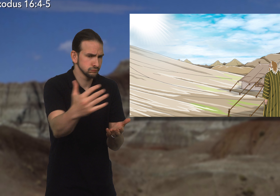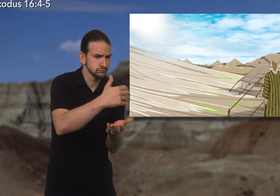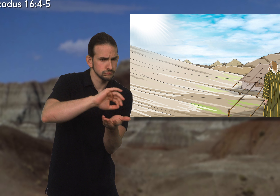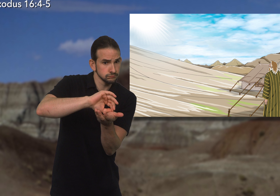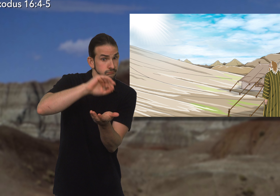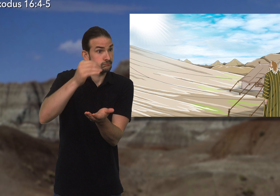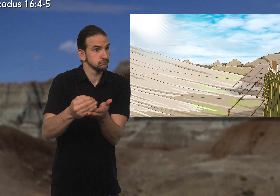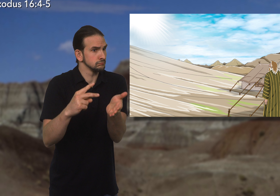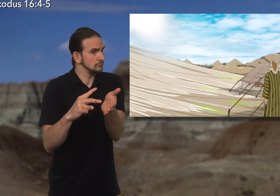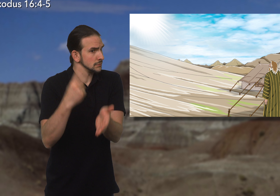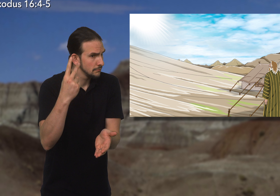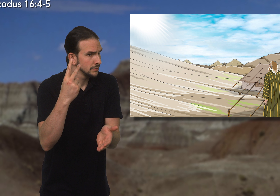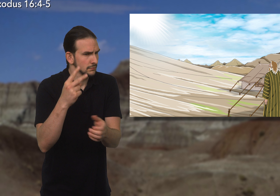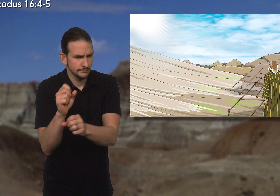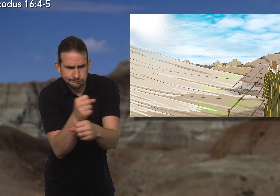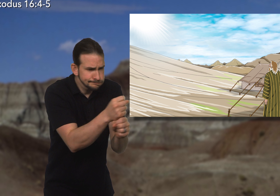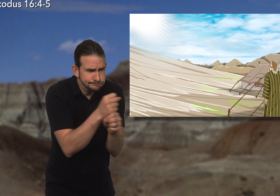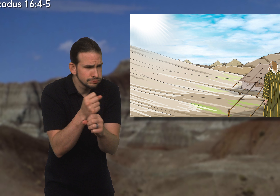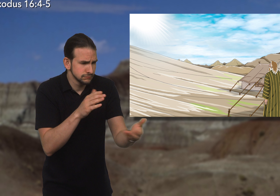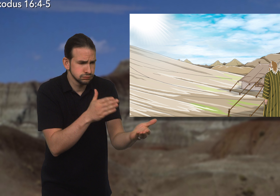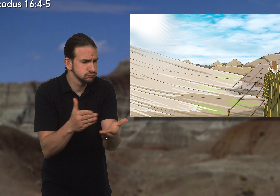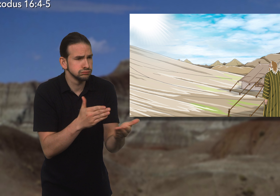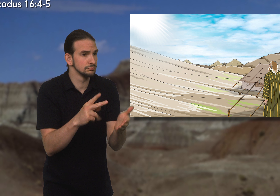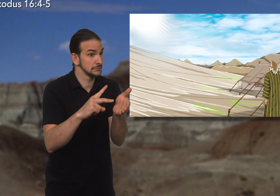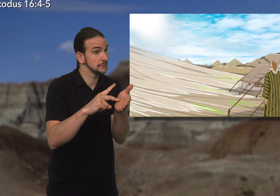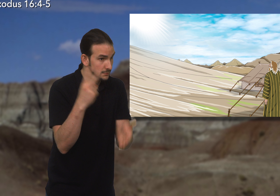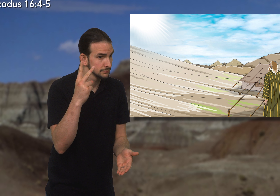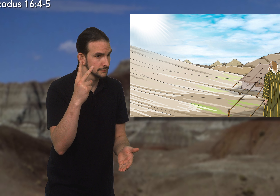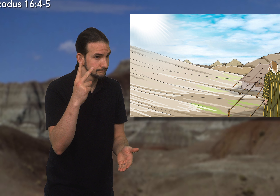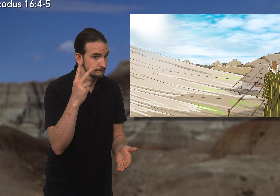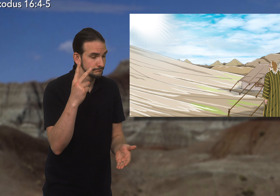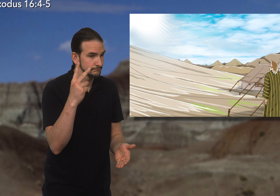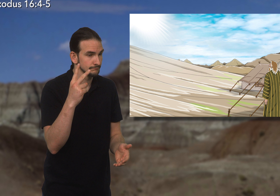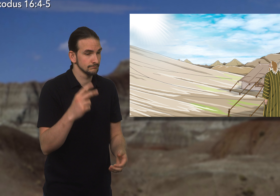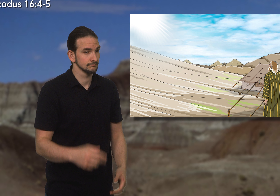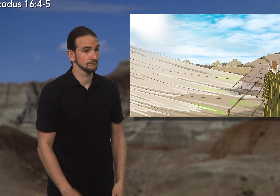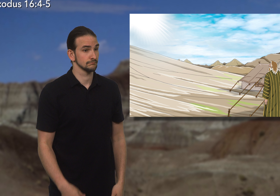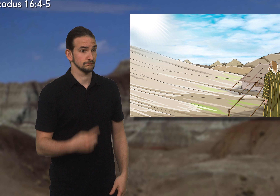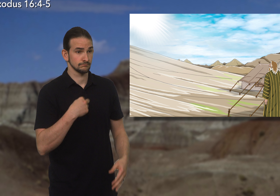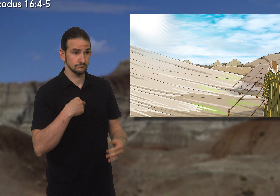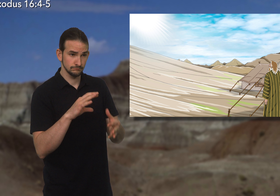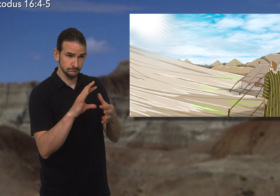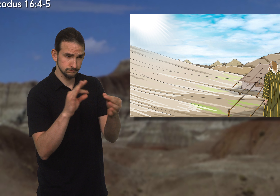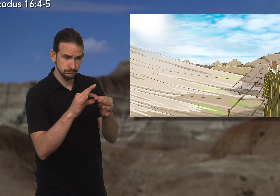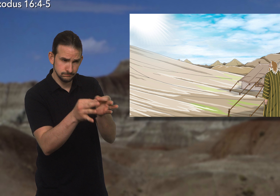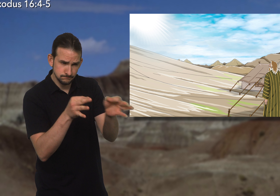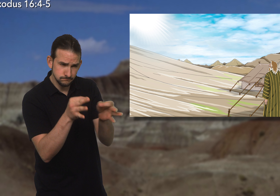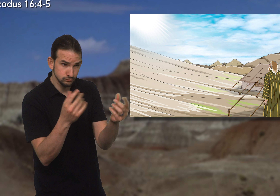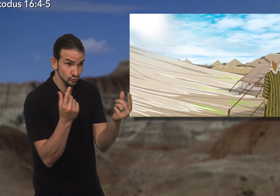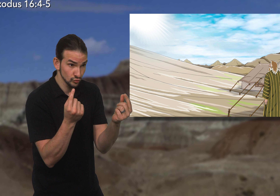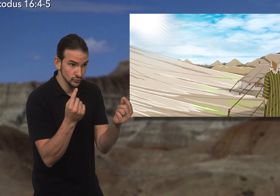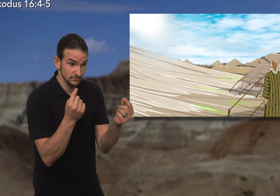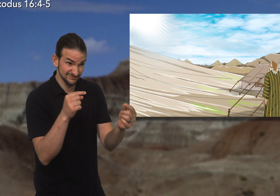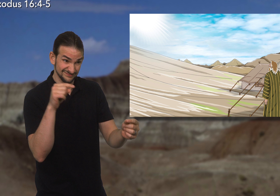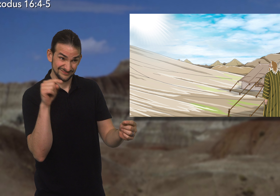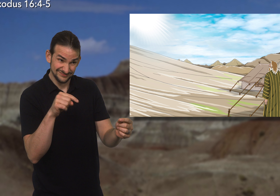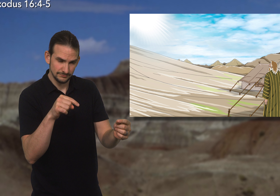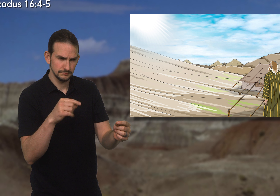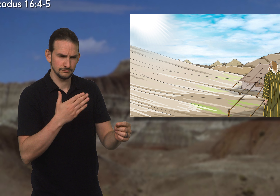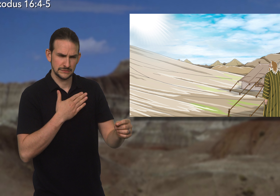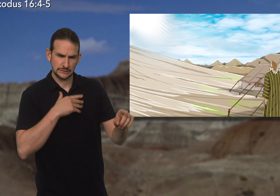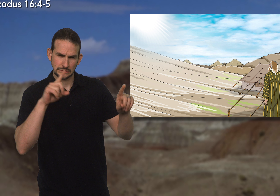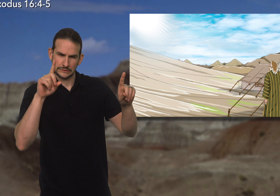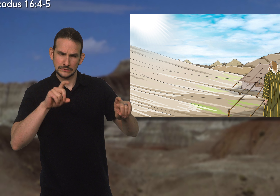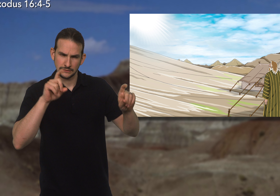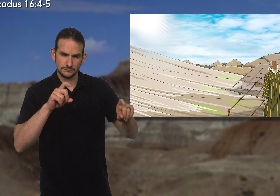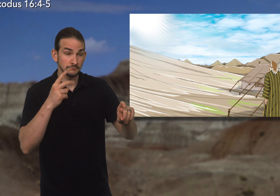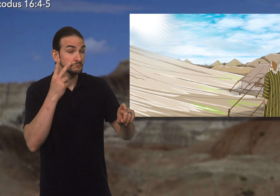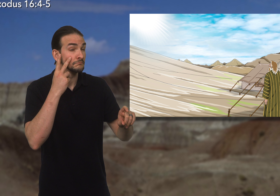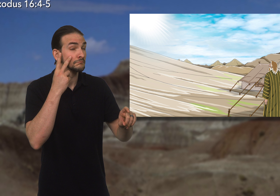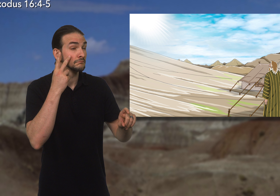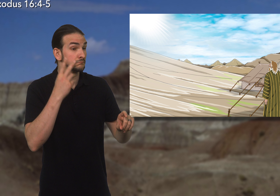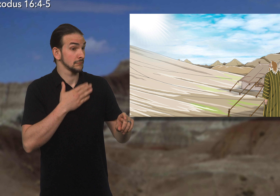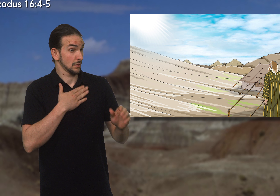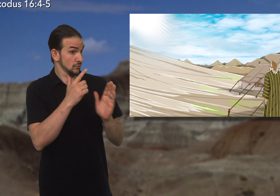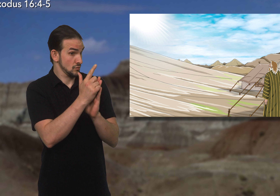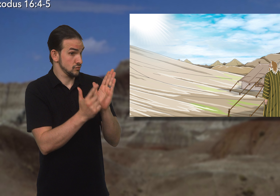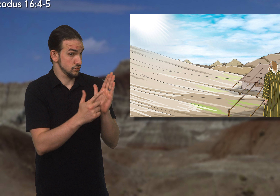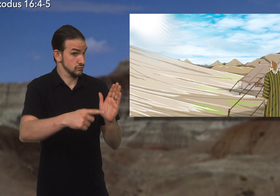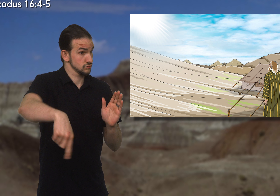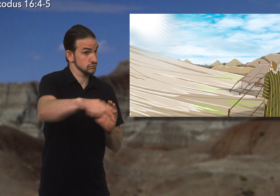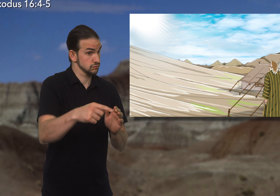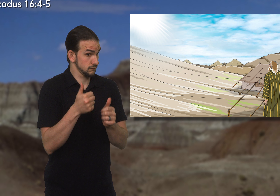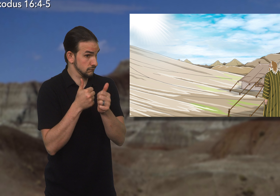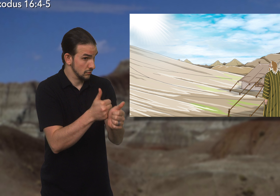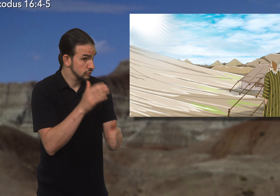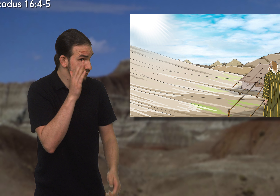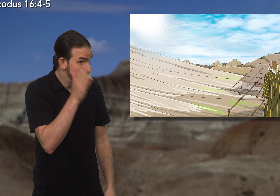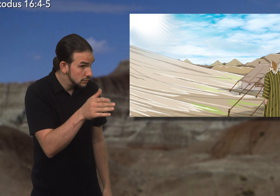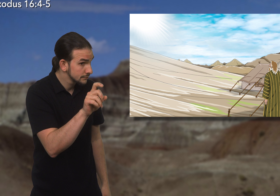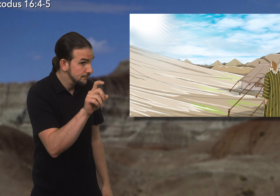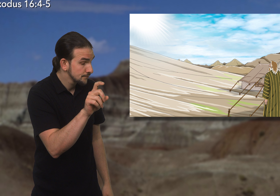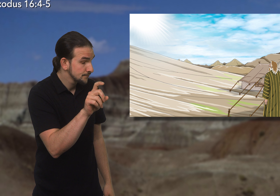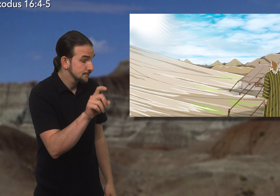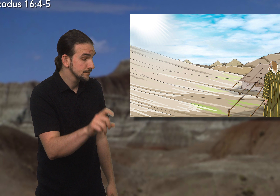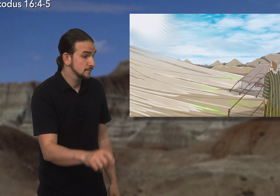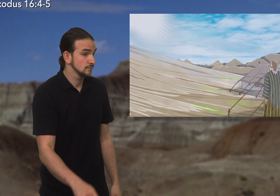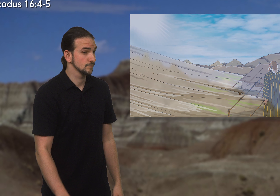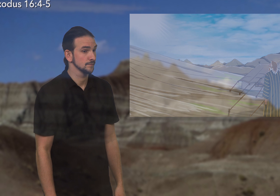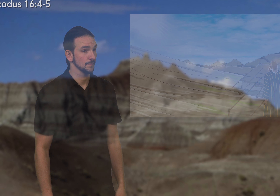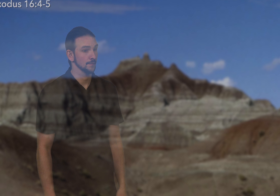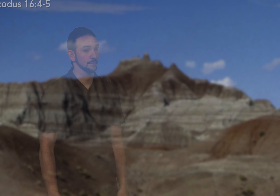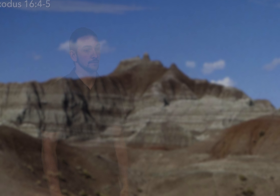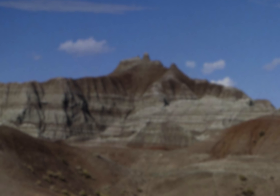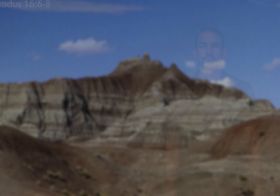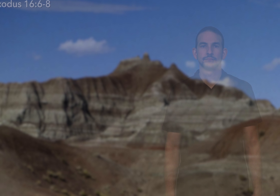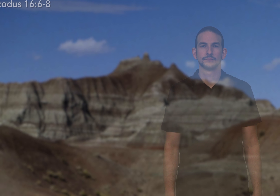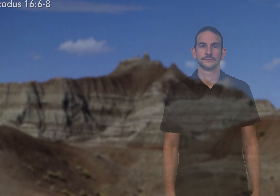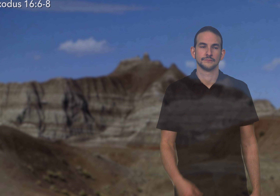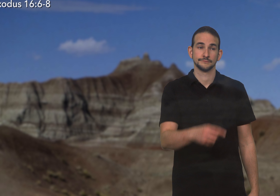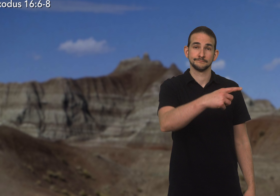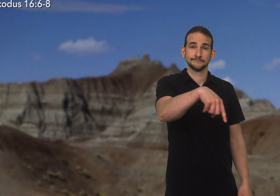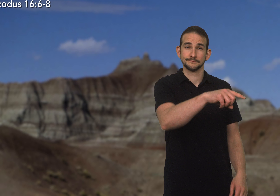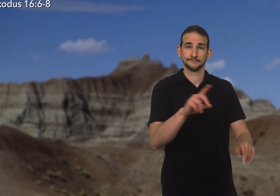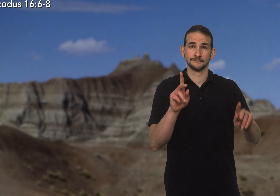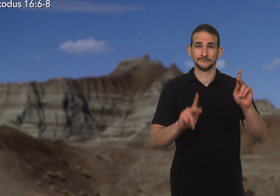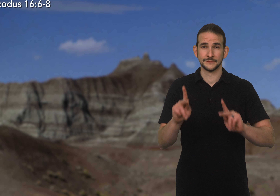Then on the sixth day, when they prepare what they bring in, it will be twice as much as they gather on the other days.”